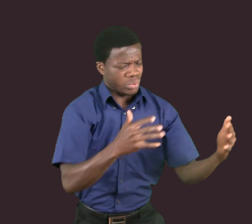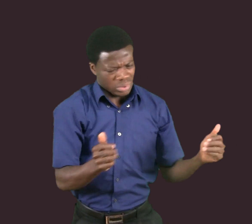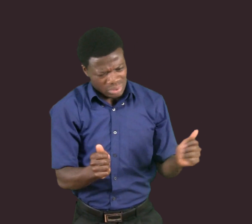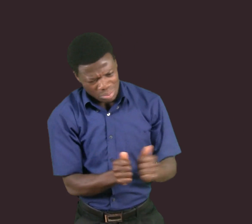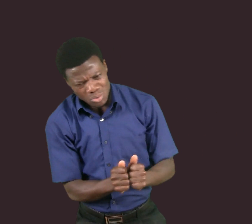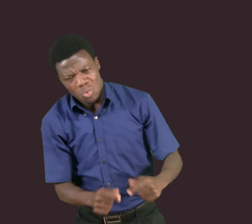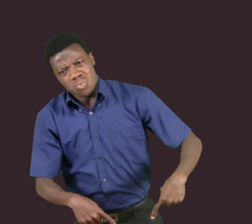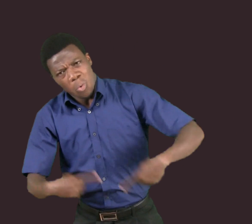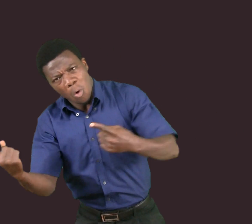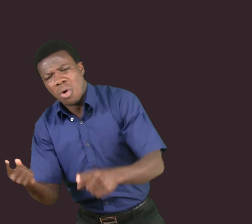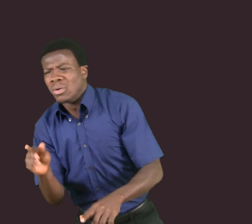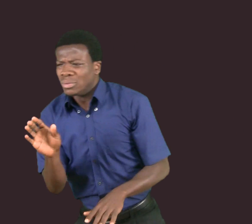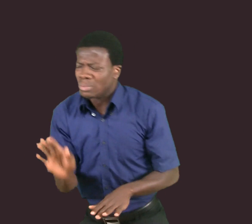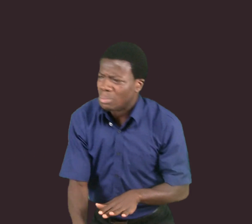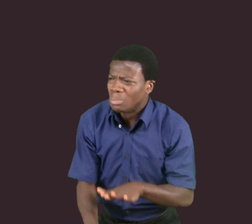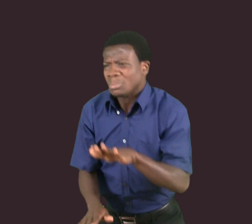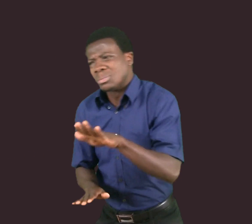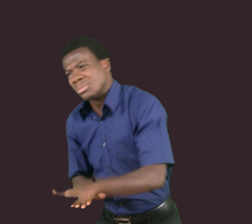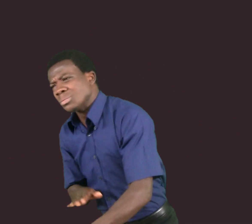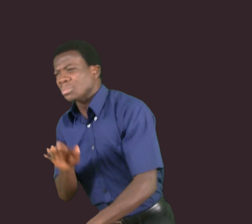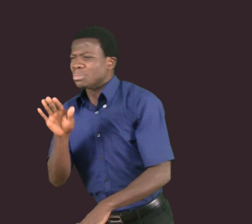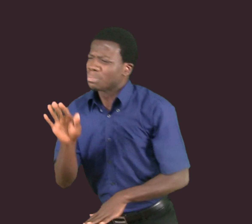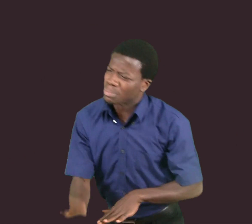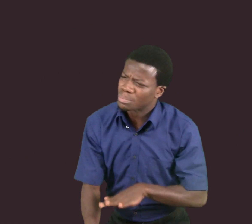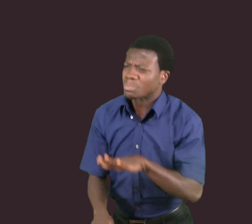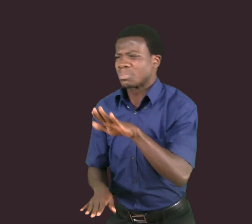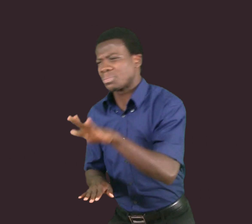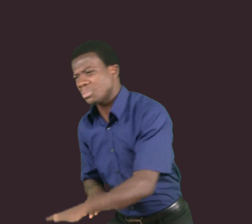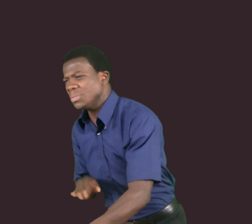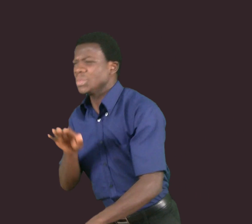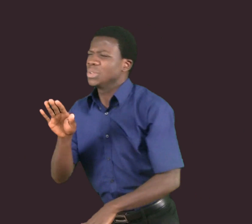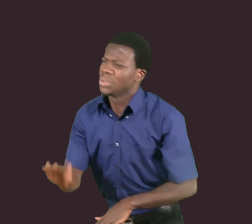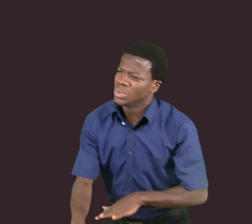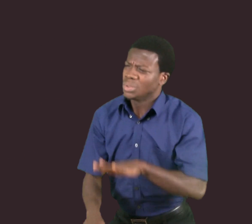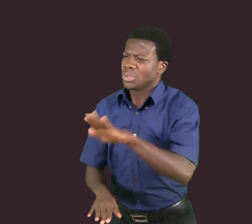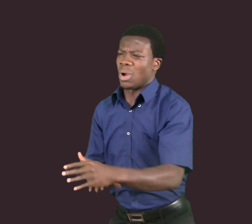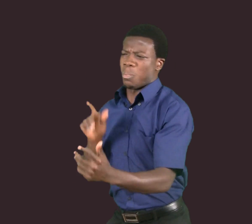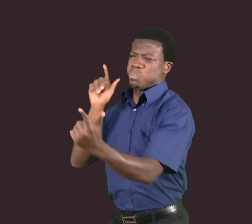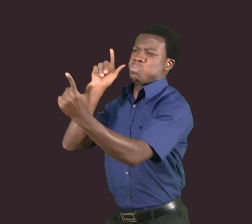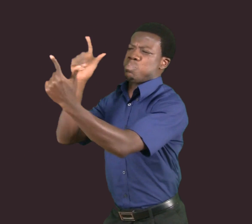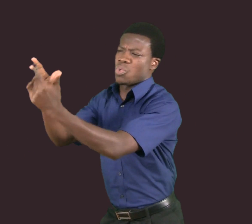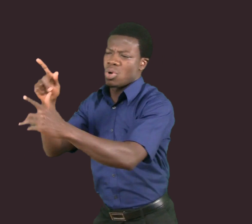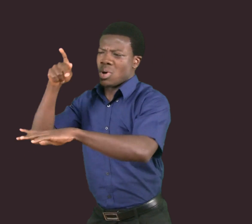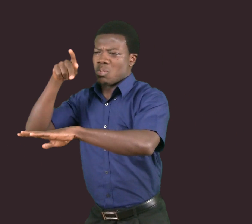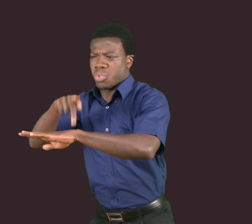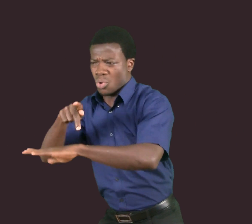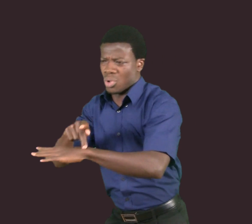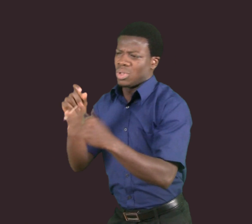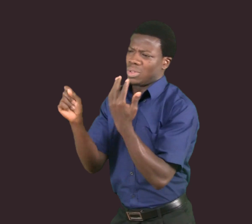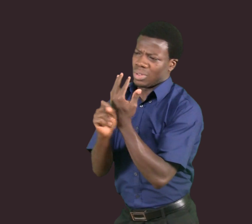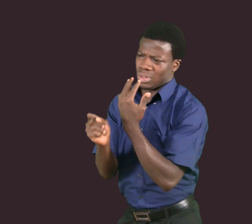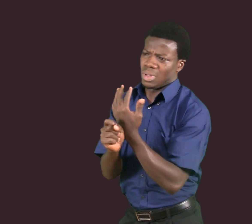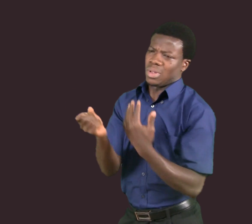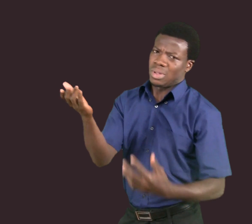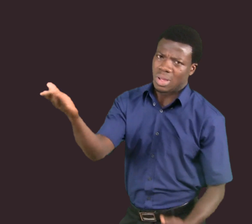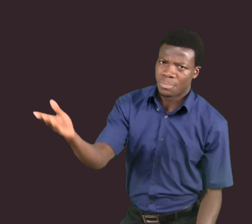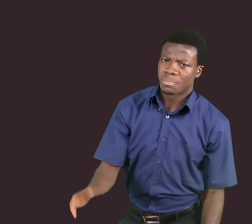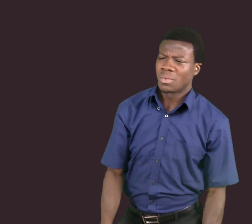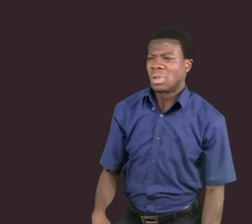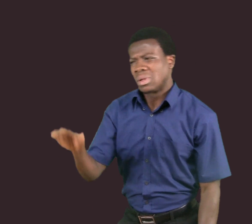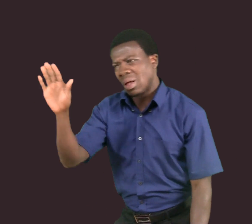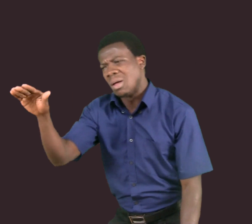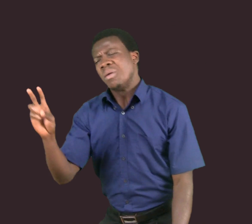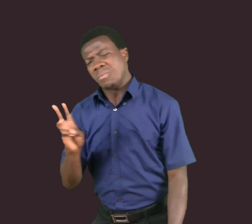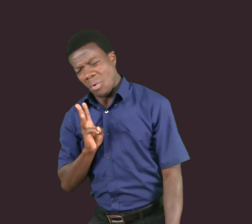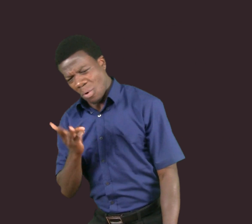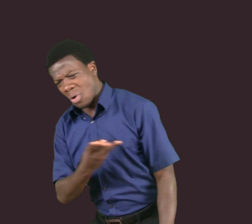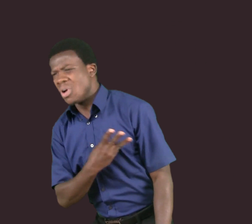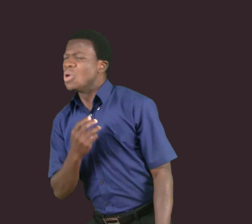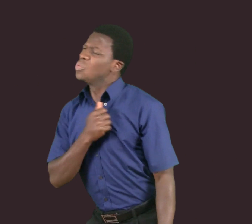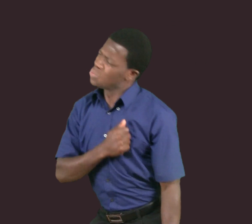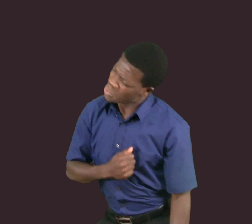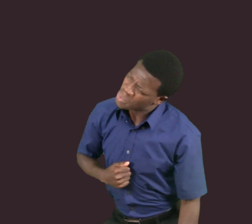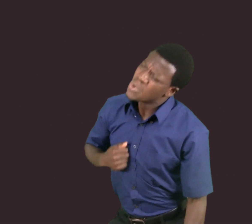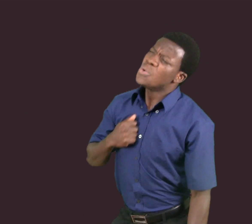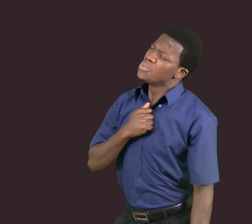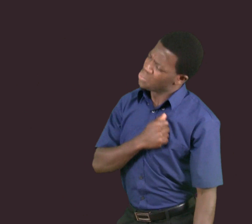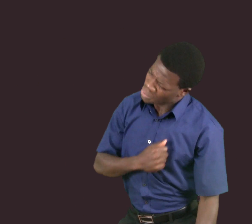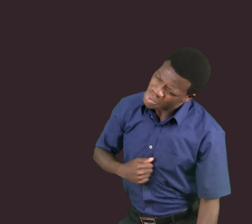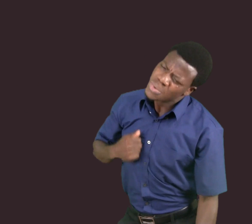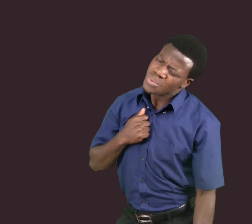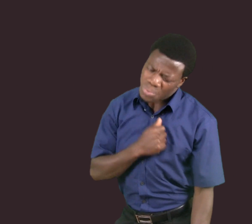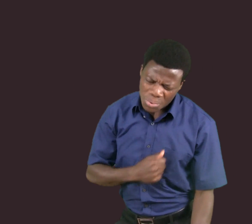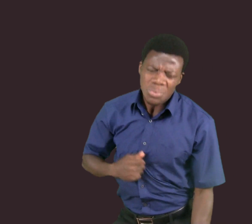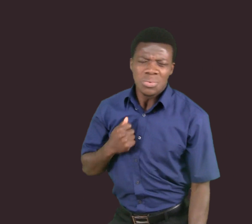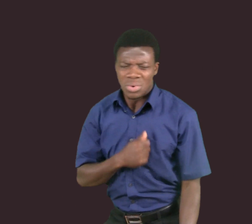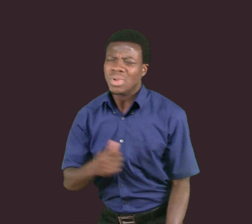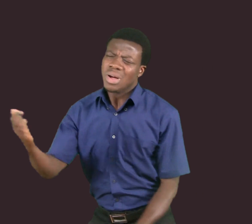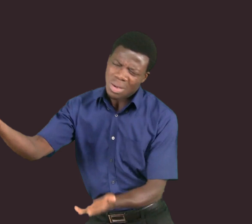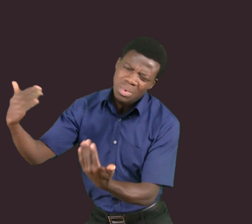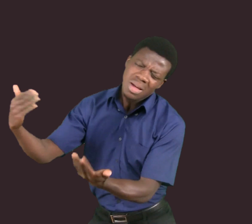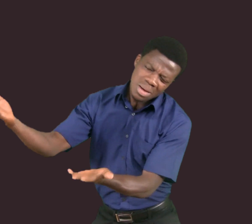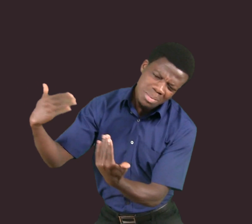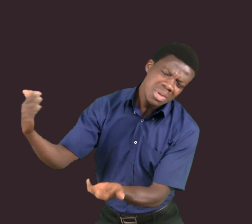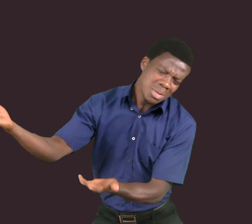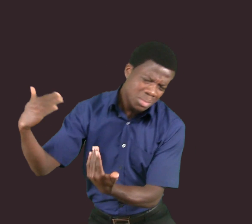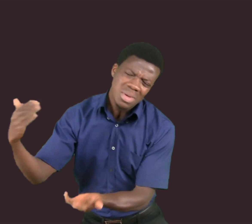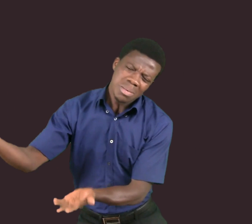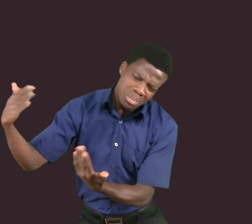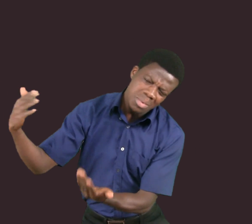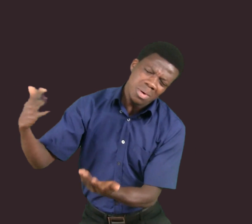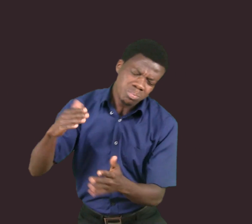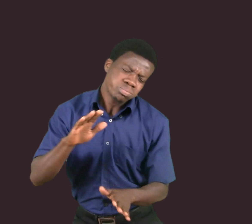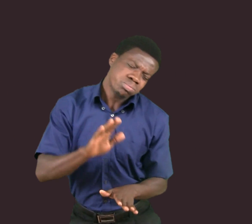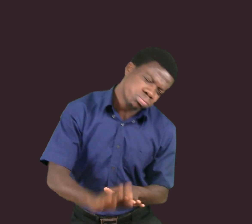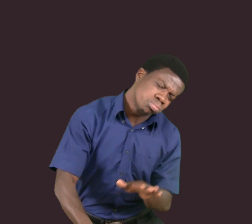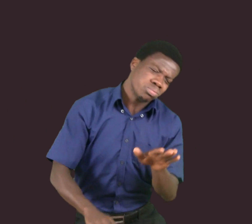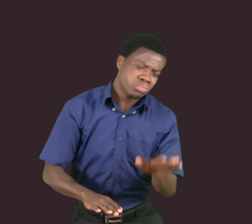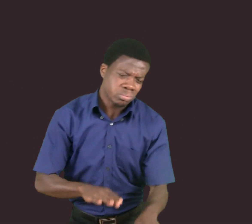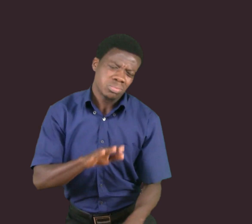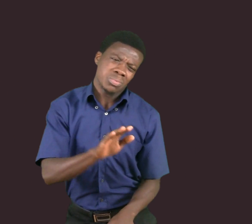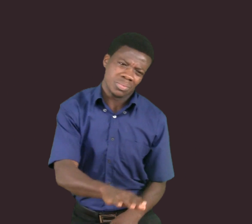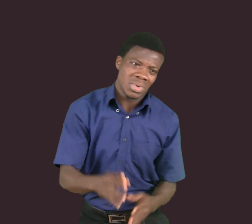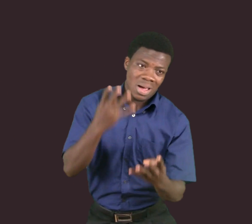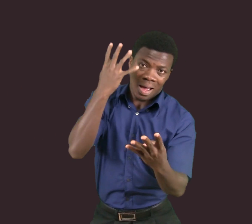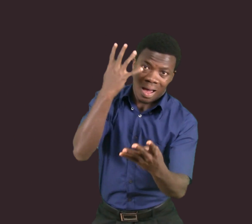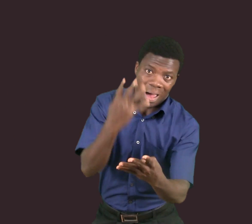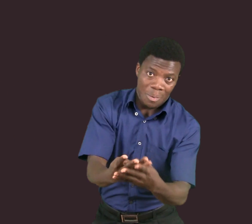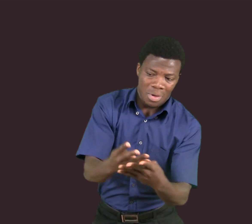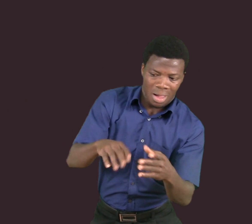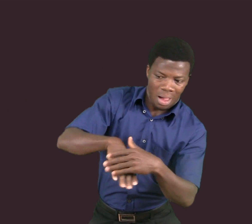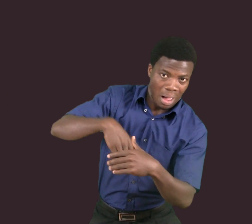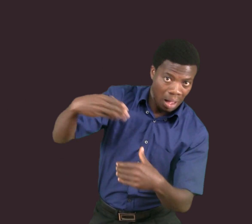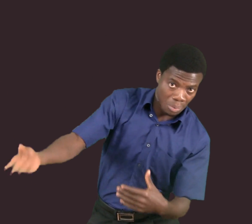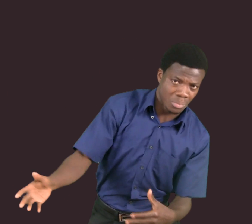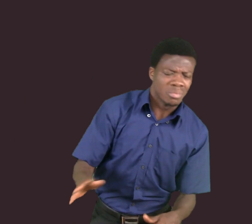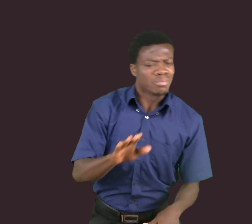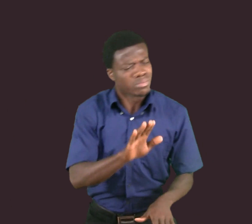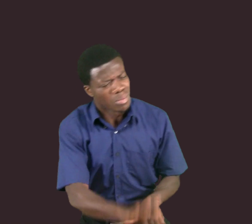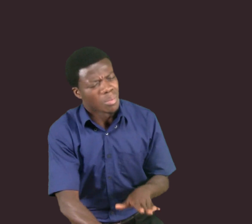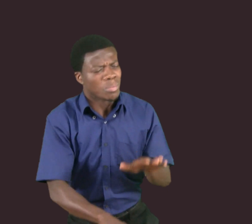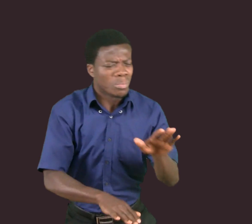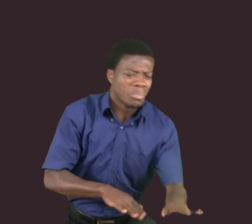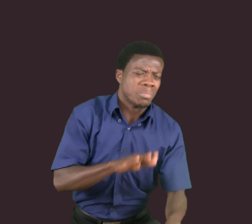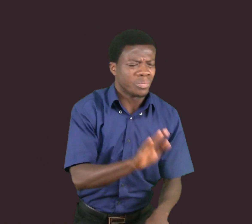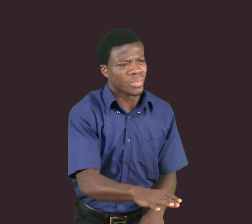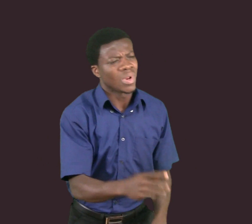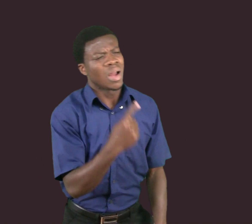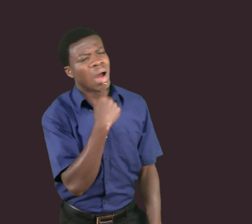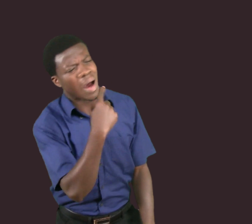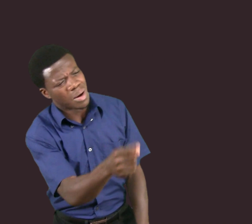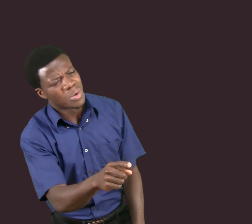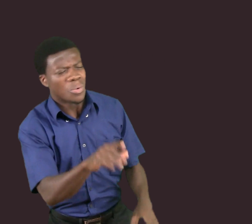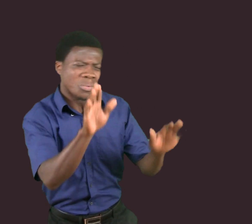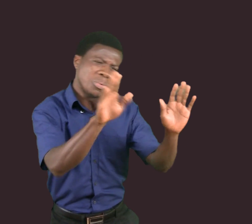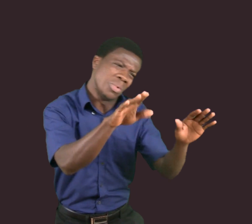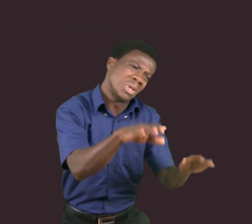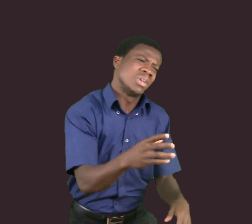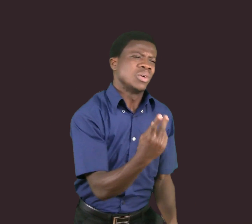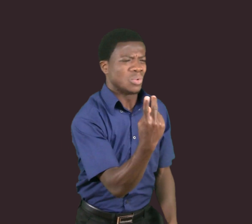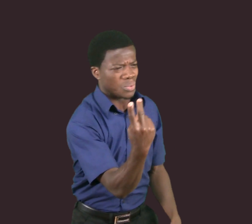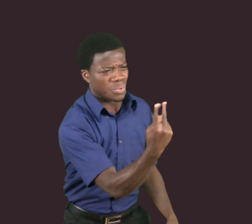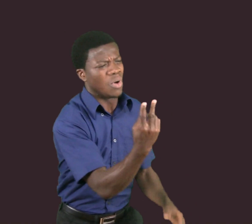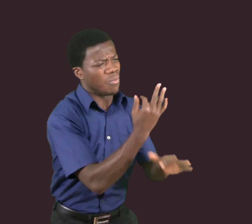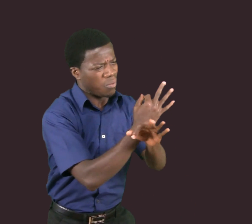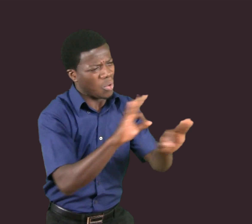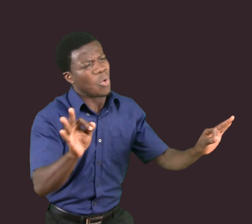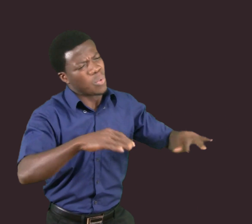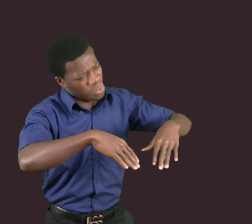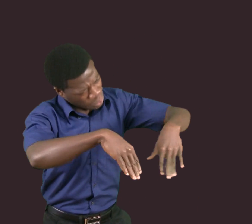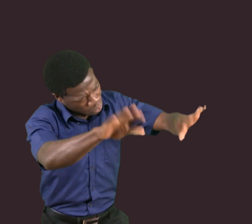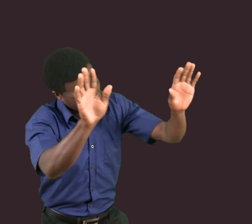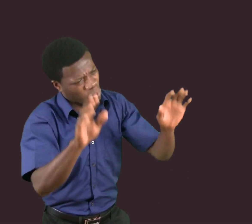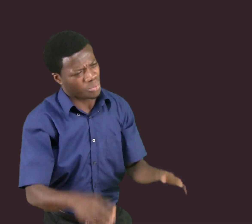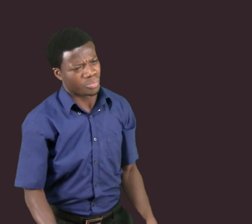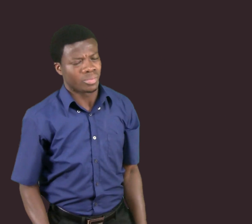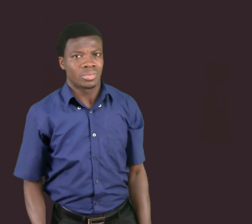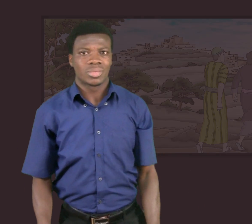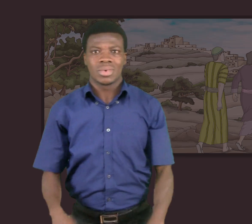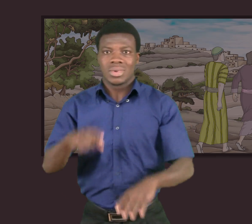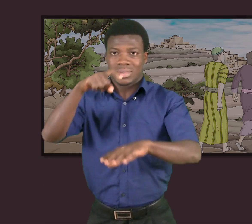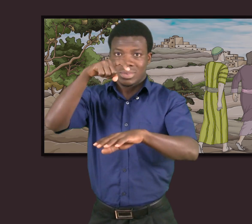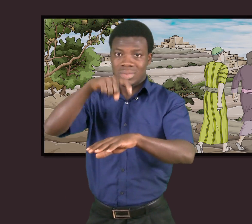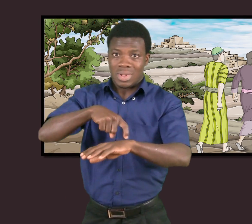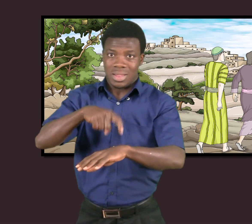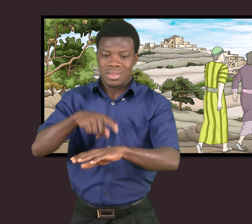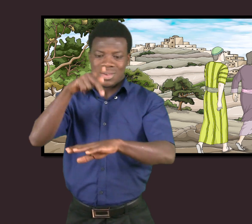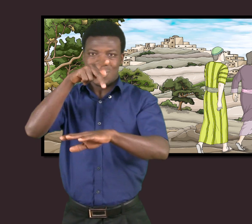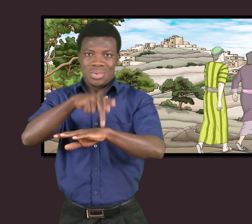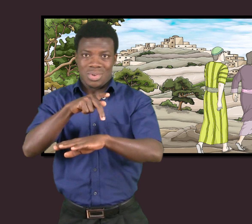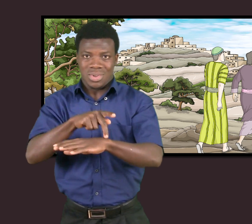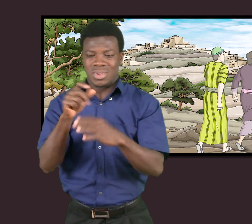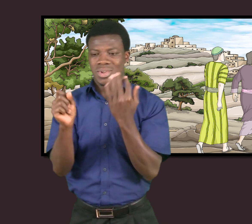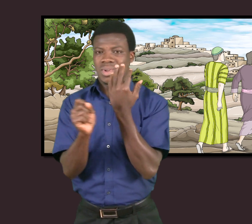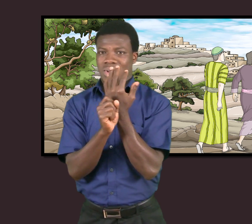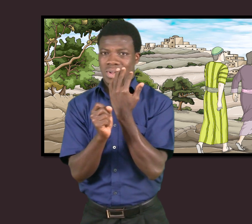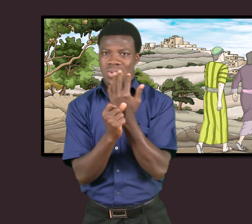They came to appease them and led them out, requesting that they leave the city.